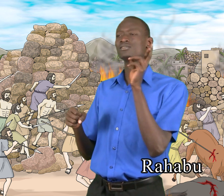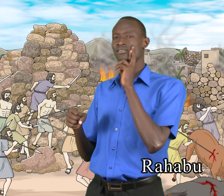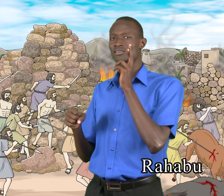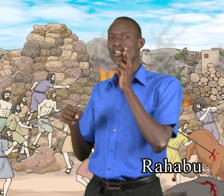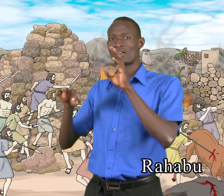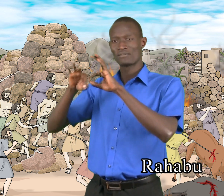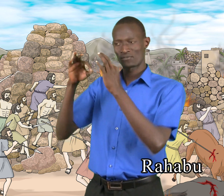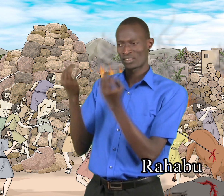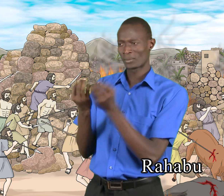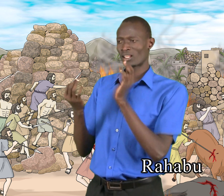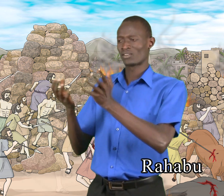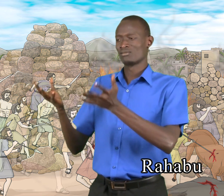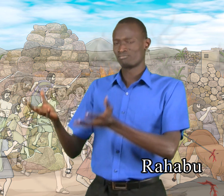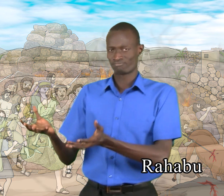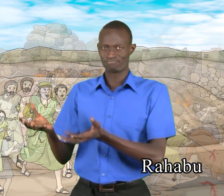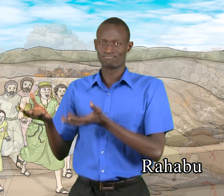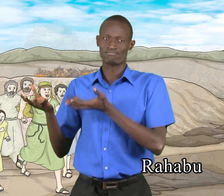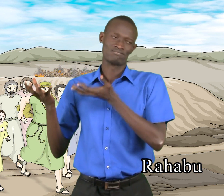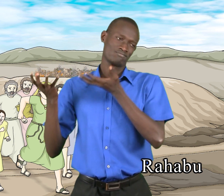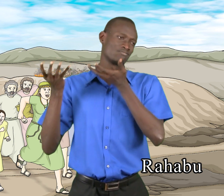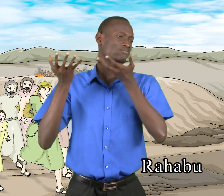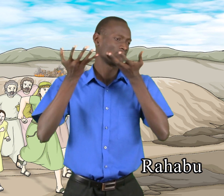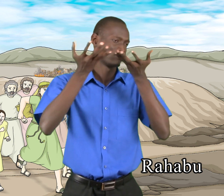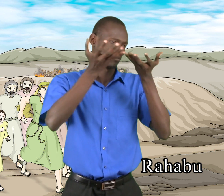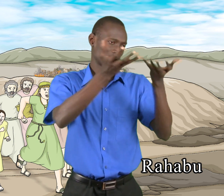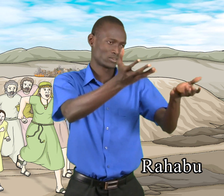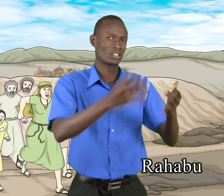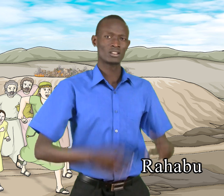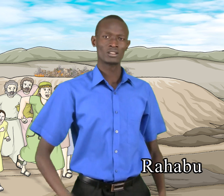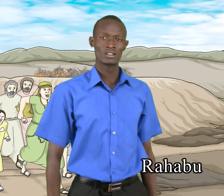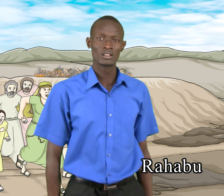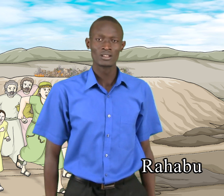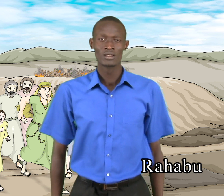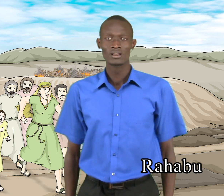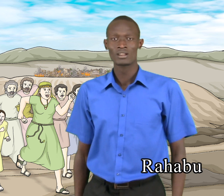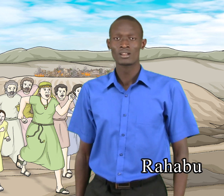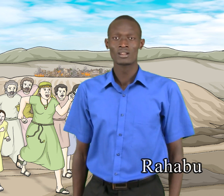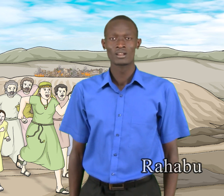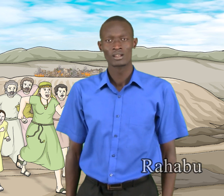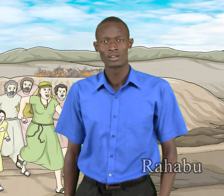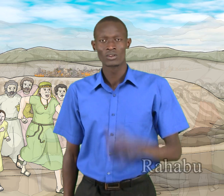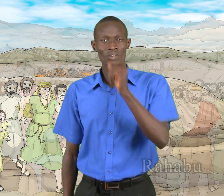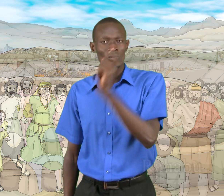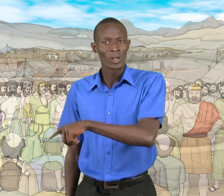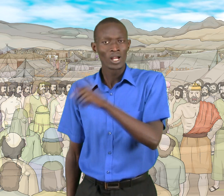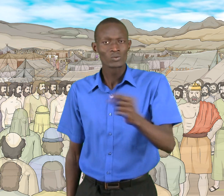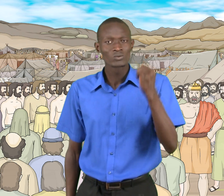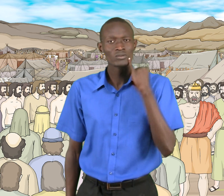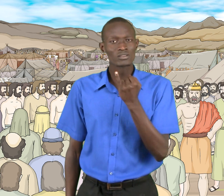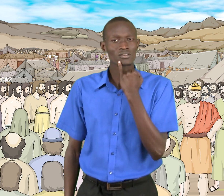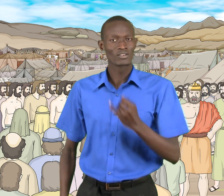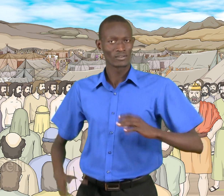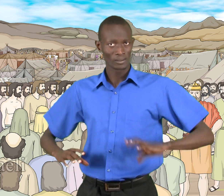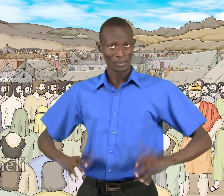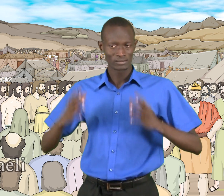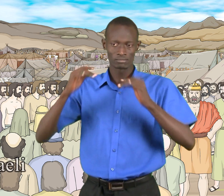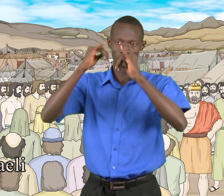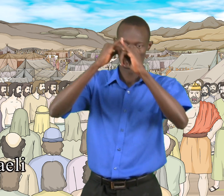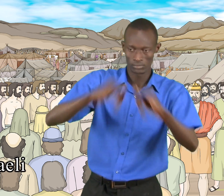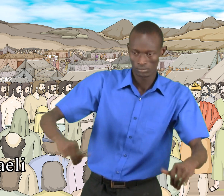So the young spies went in and brought out Rahab, her father and mother and brothers, and all who belonged to her.